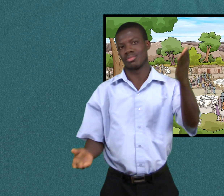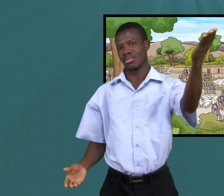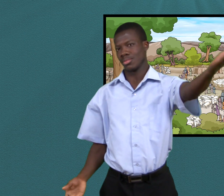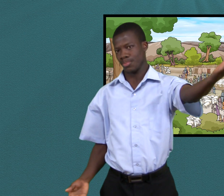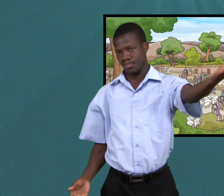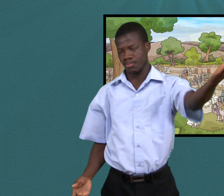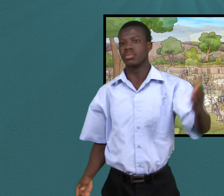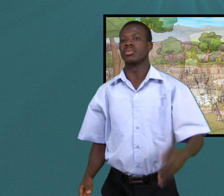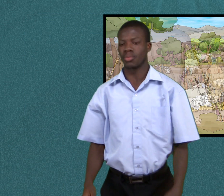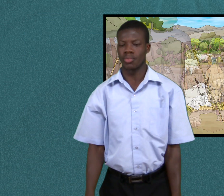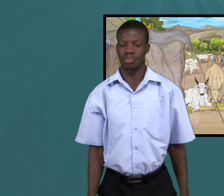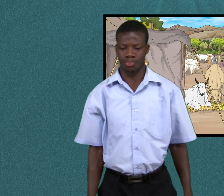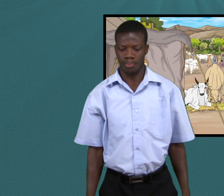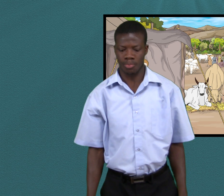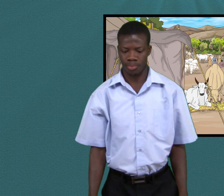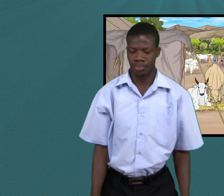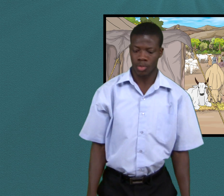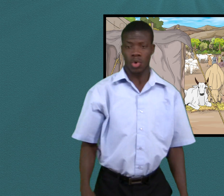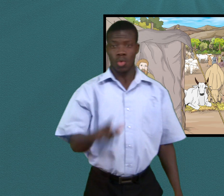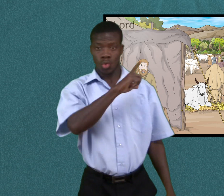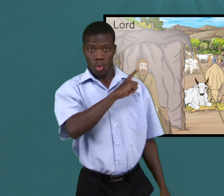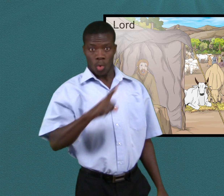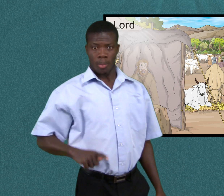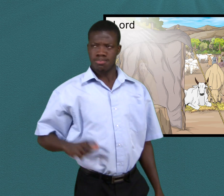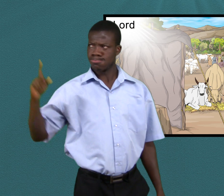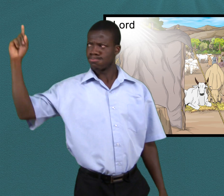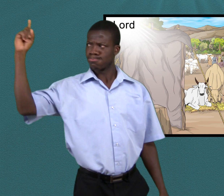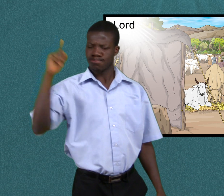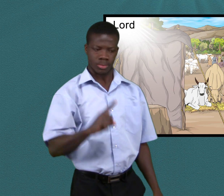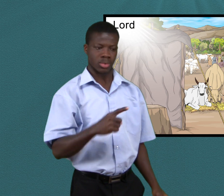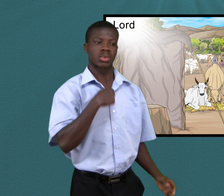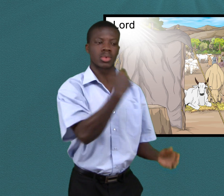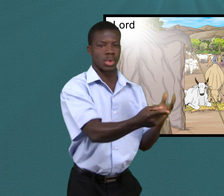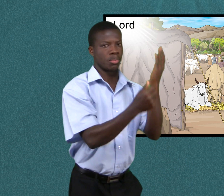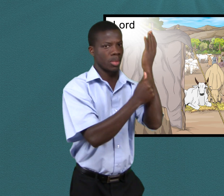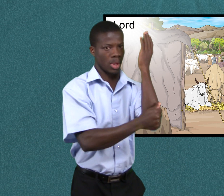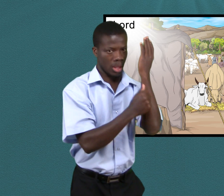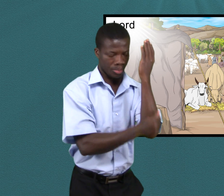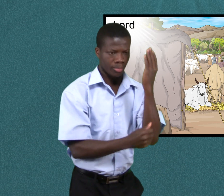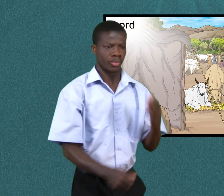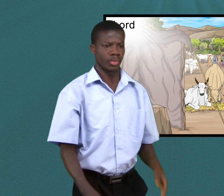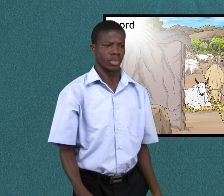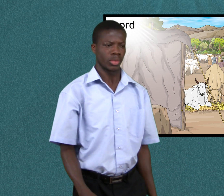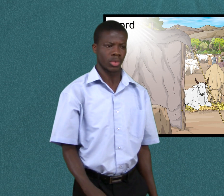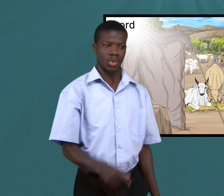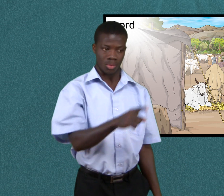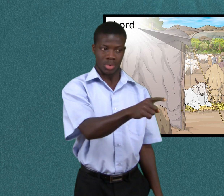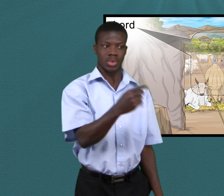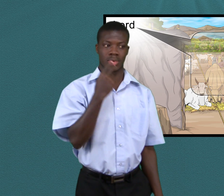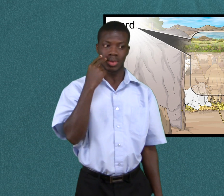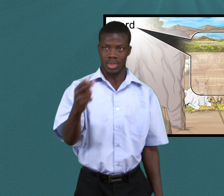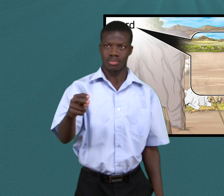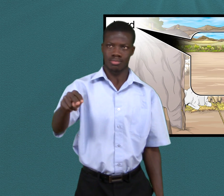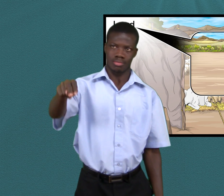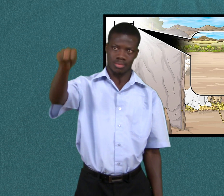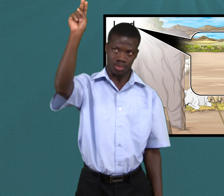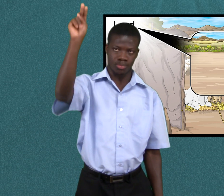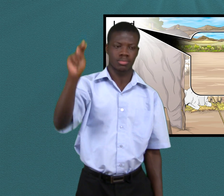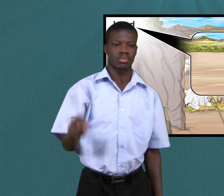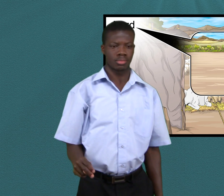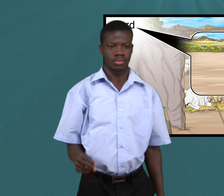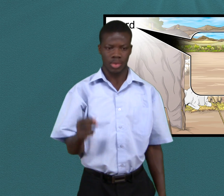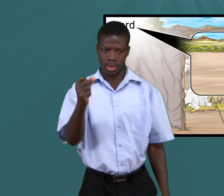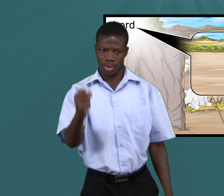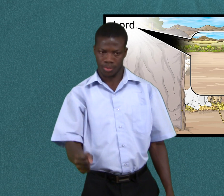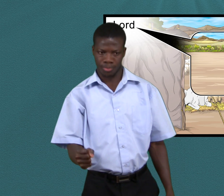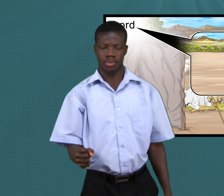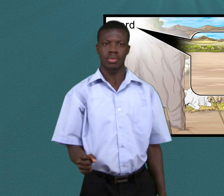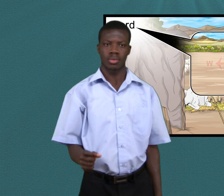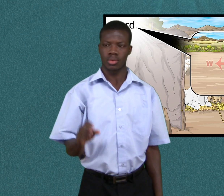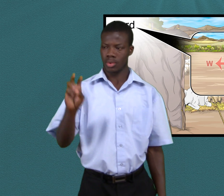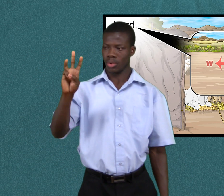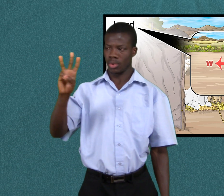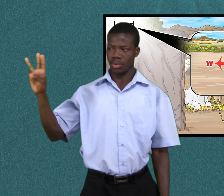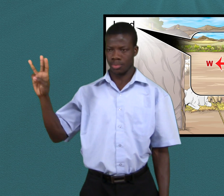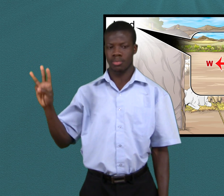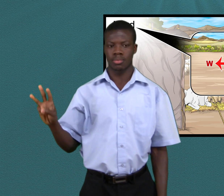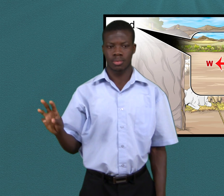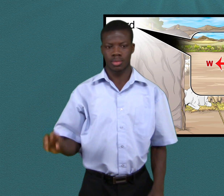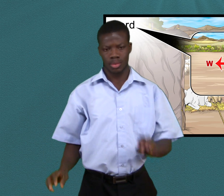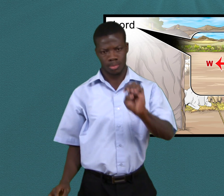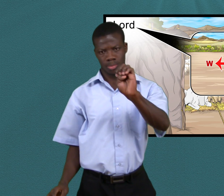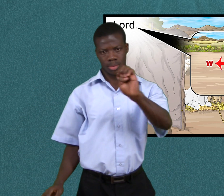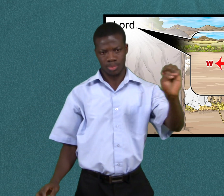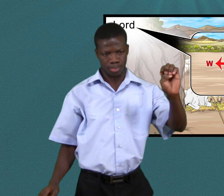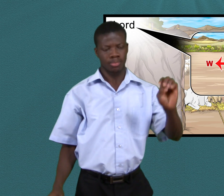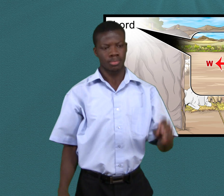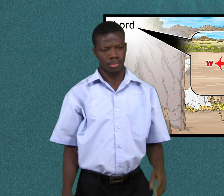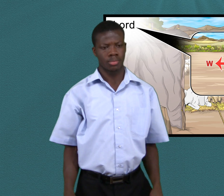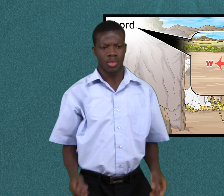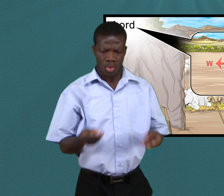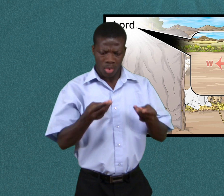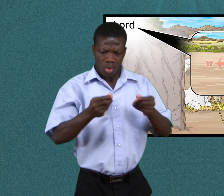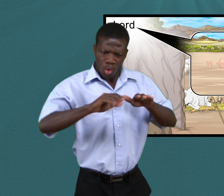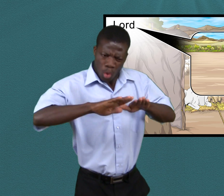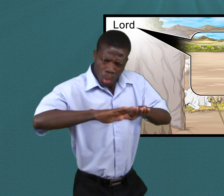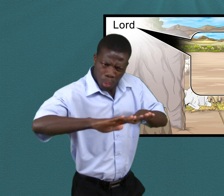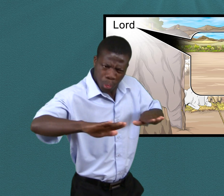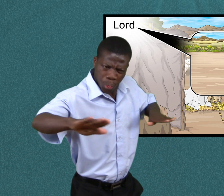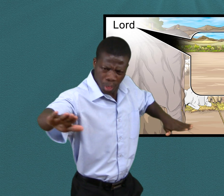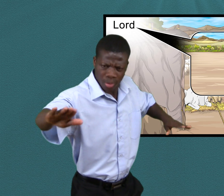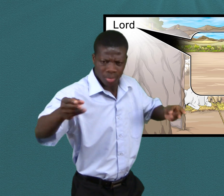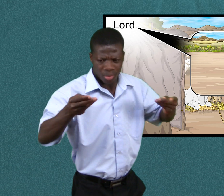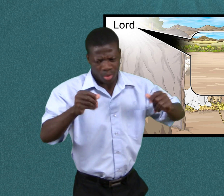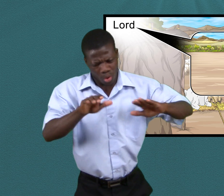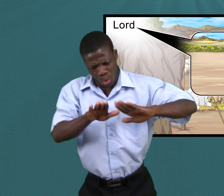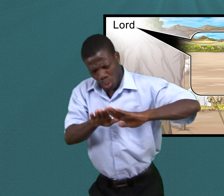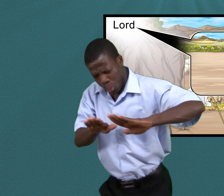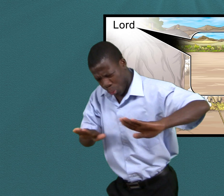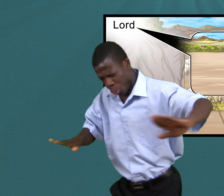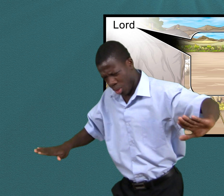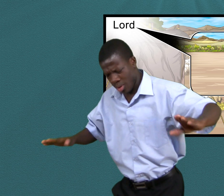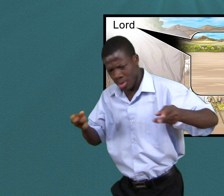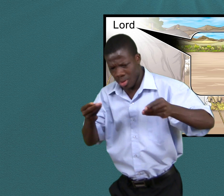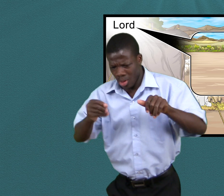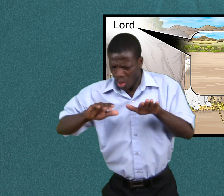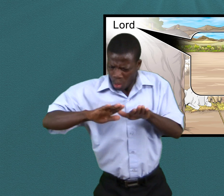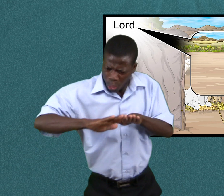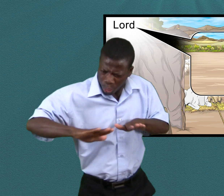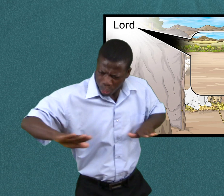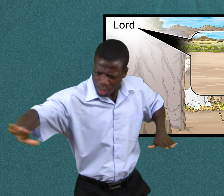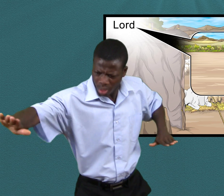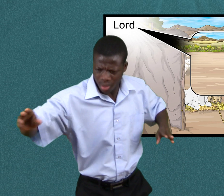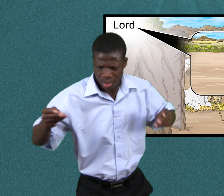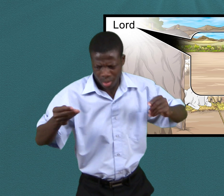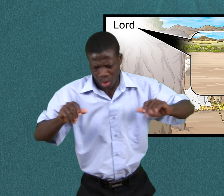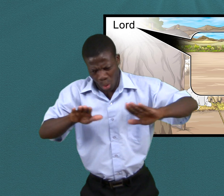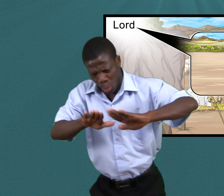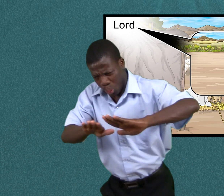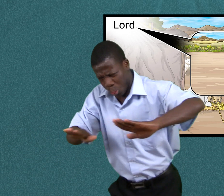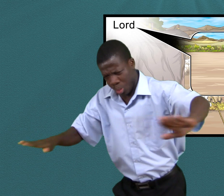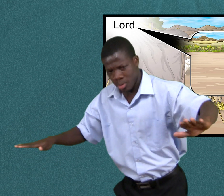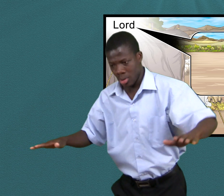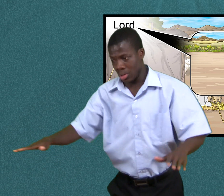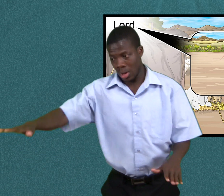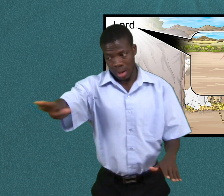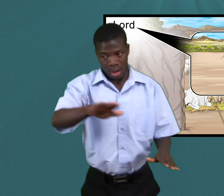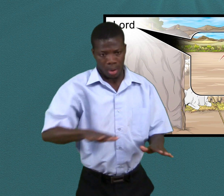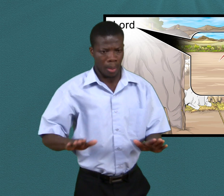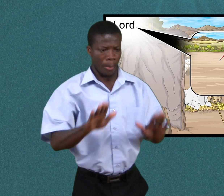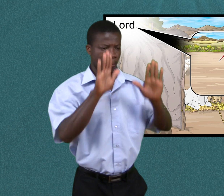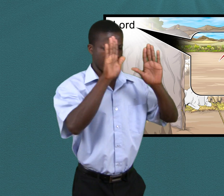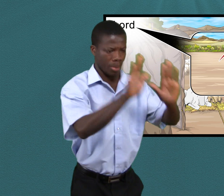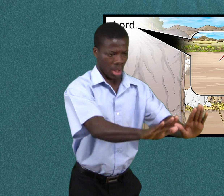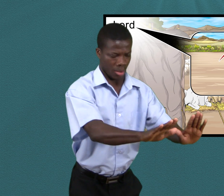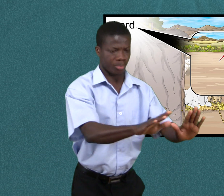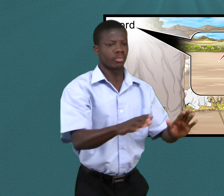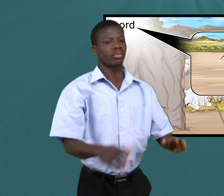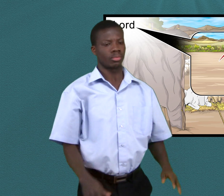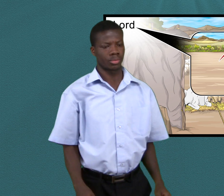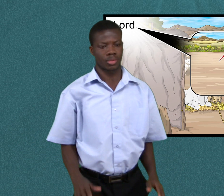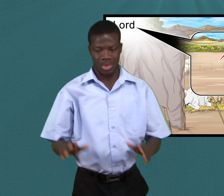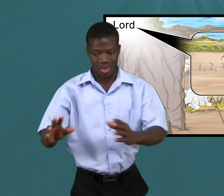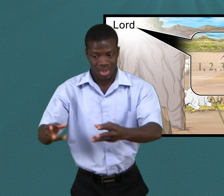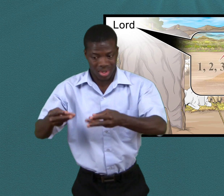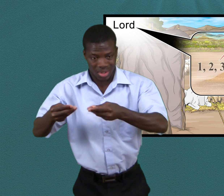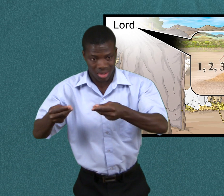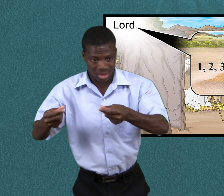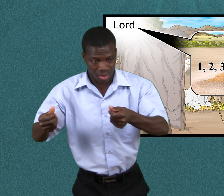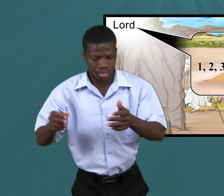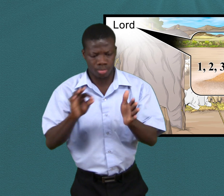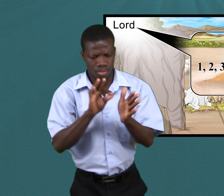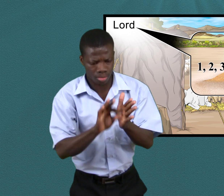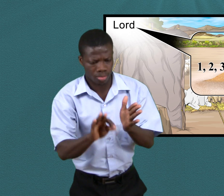After Lot had departed, the LORD said to Abram, “Now lift up your eyes from the place where you are, and look to the north and south and east and west, for all the land that you see, I will give to you and your offspring forever.